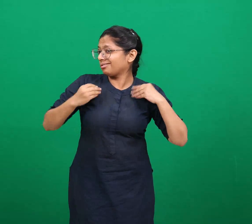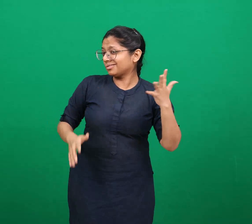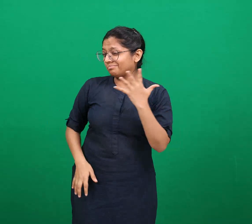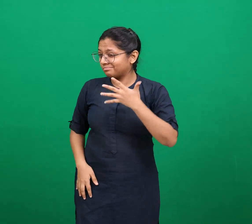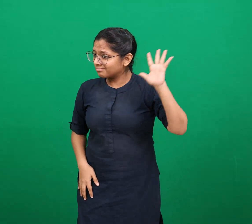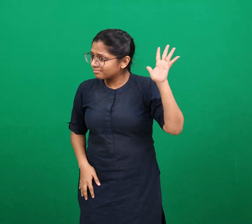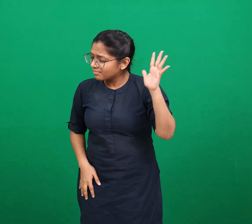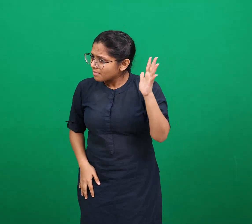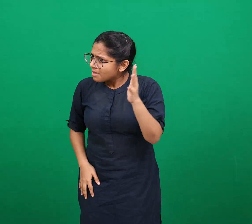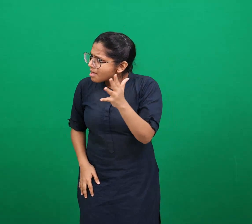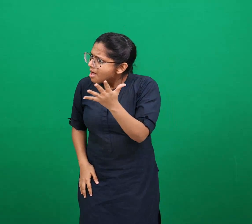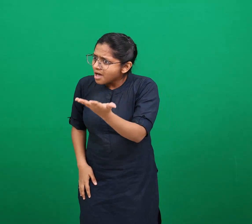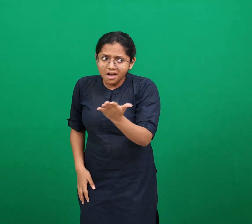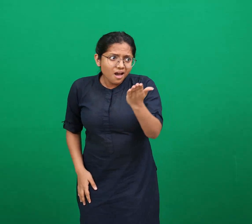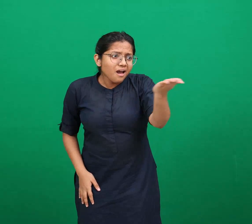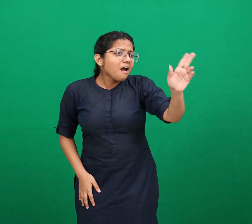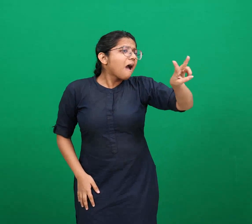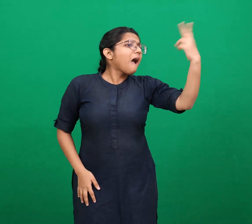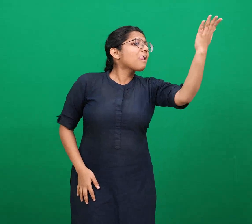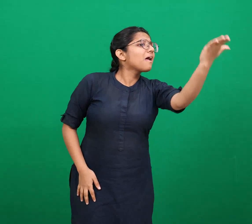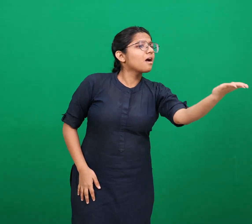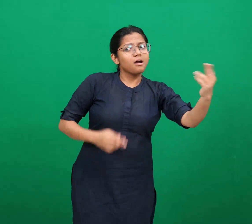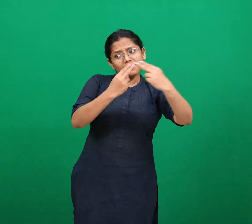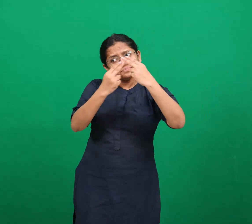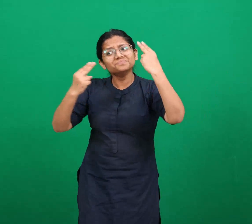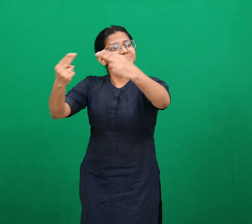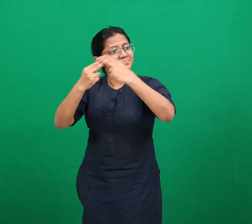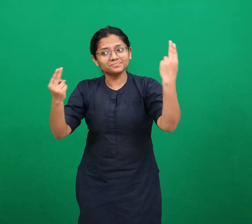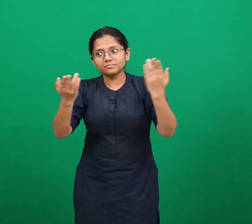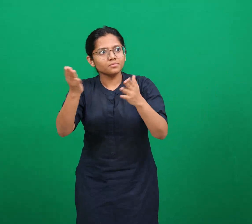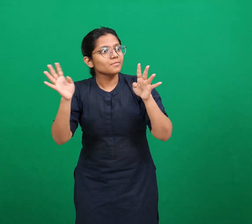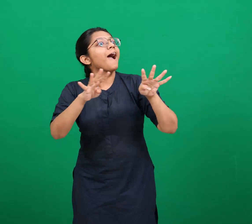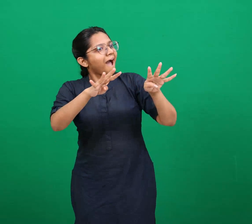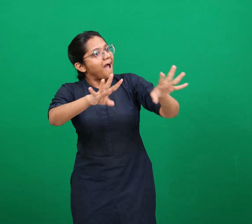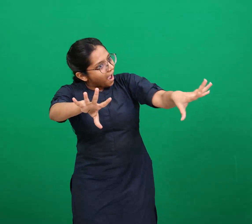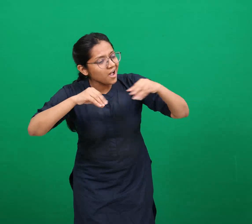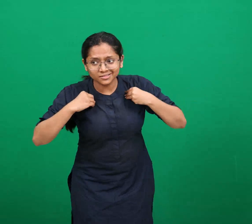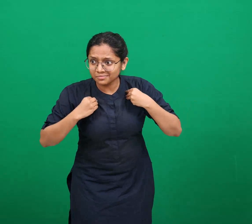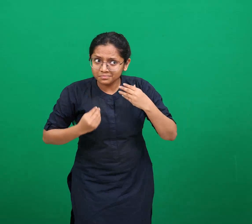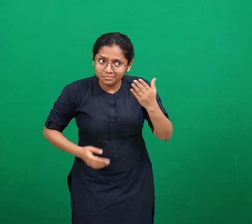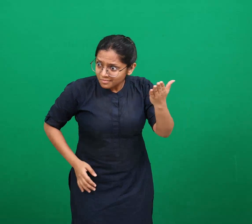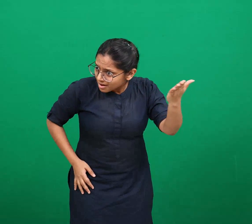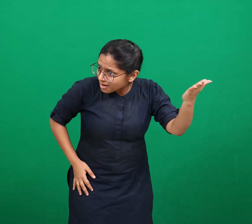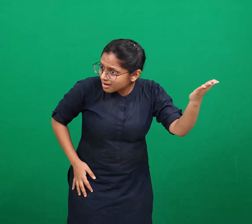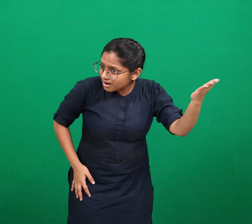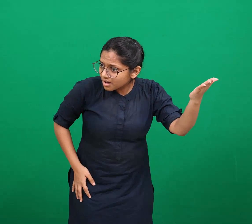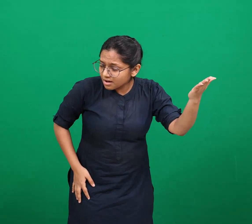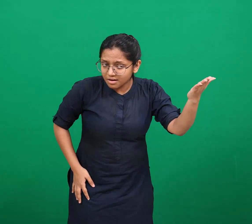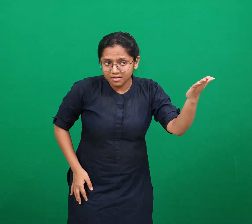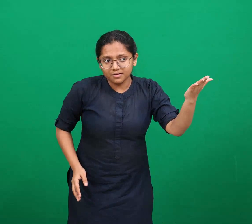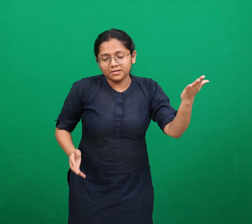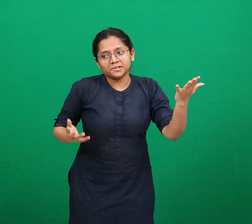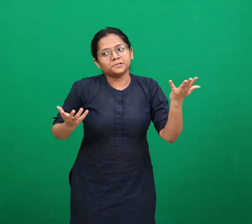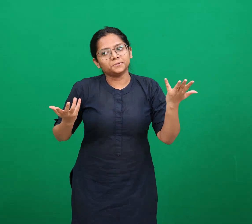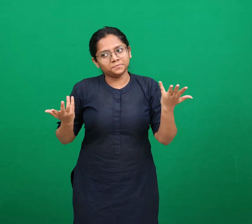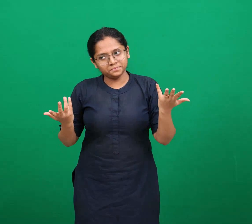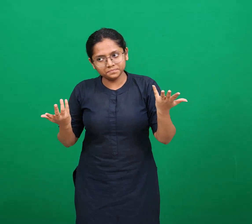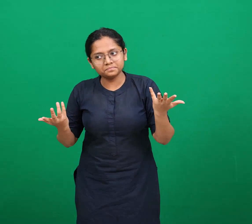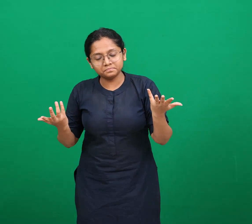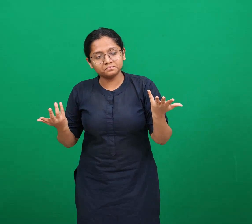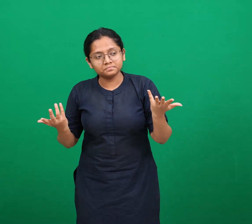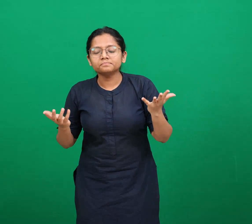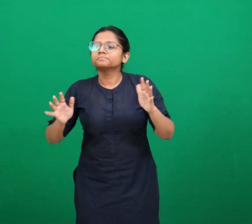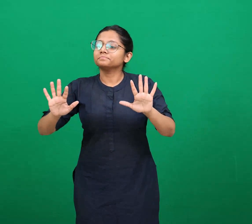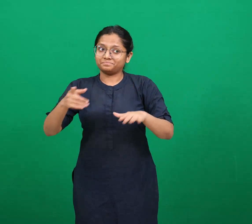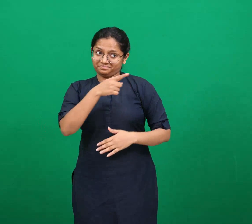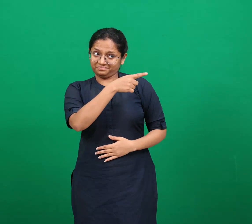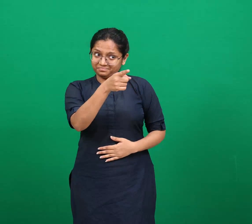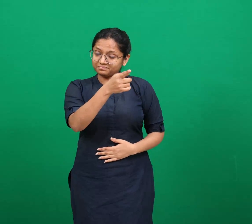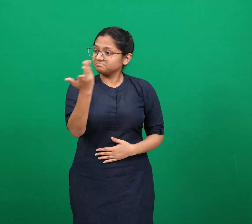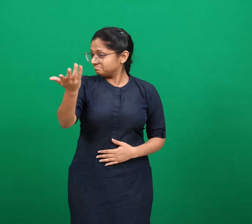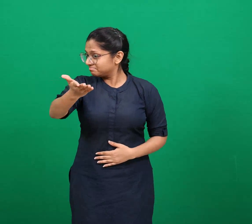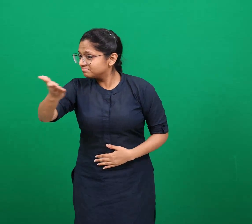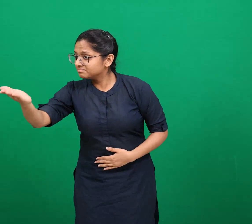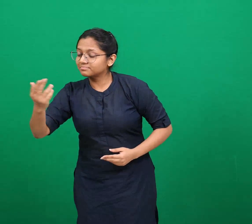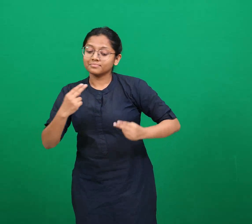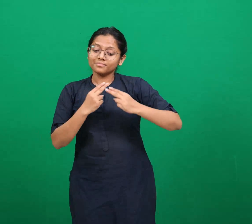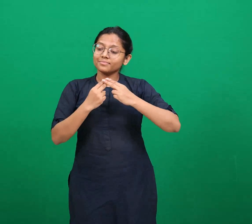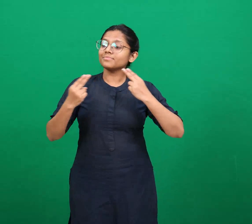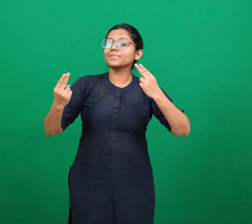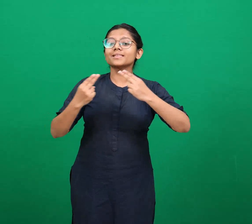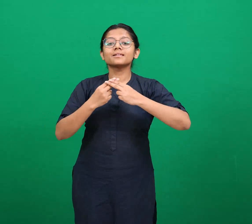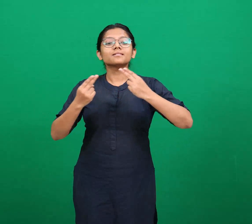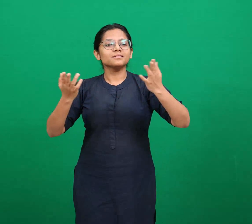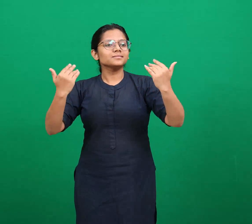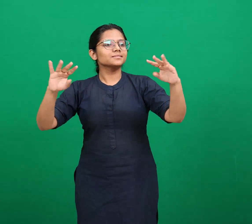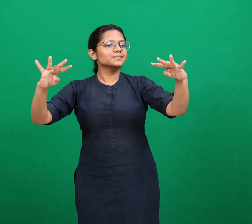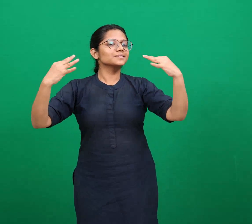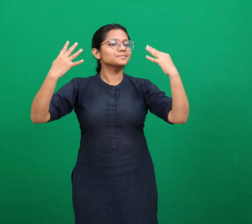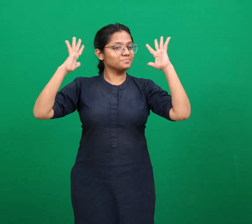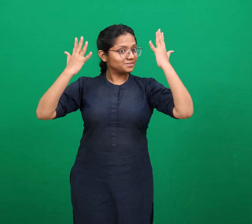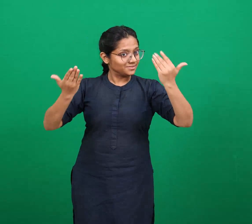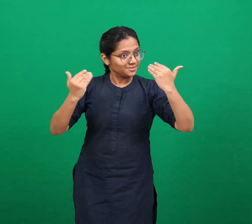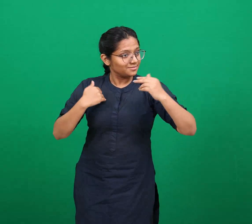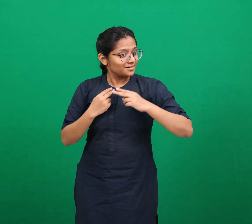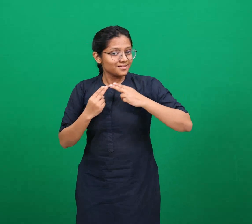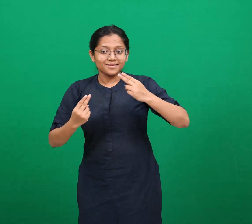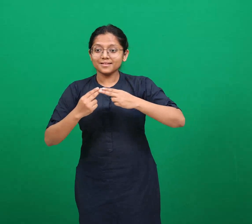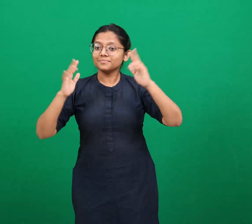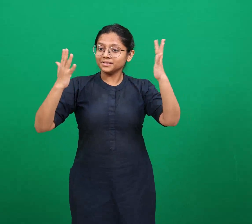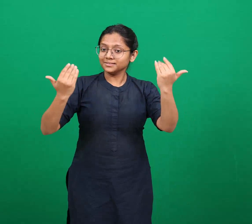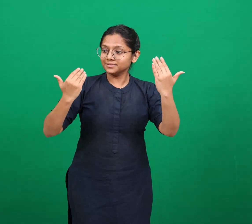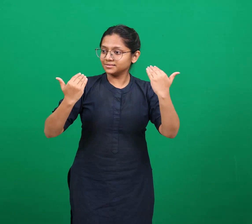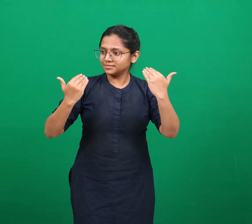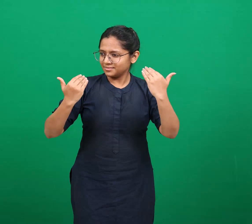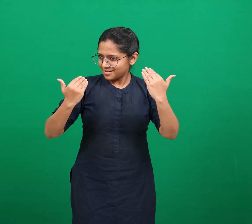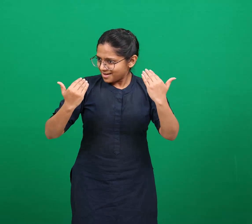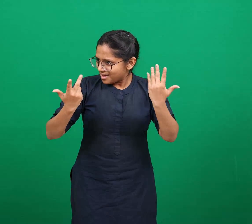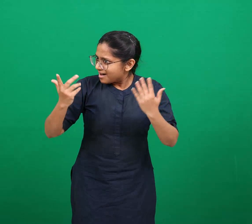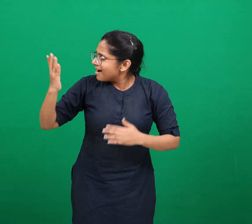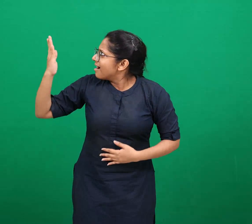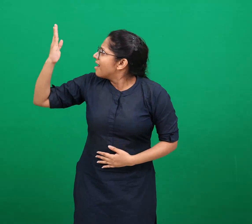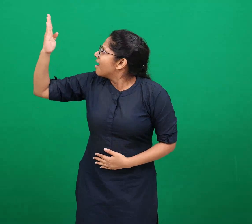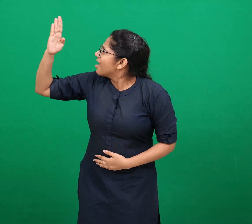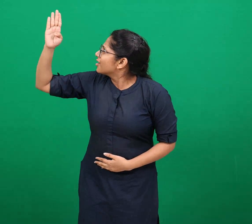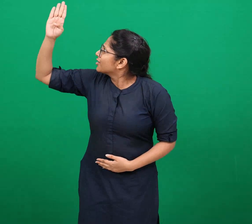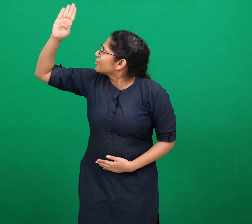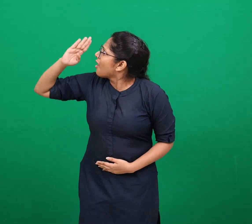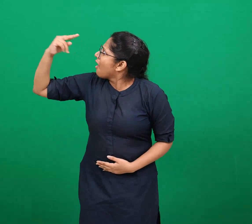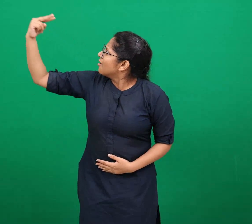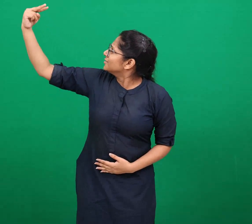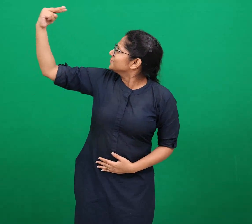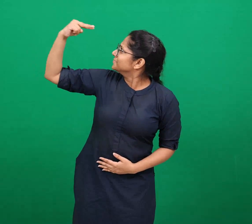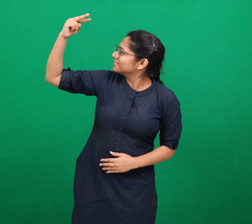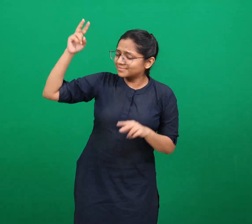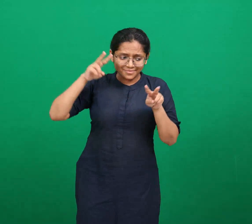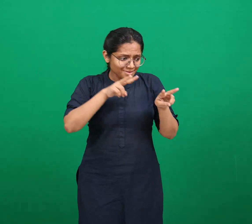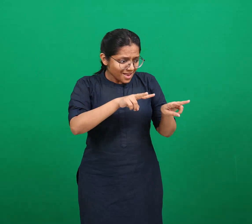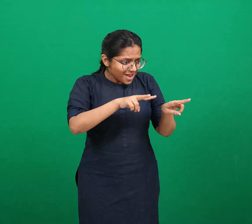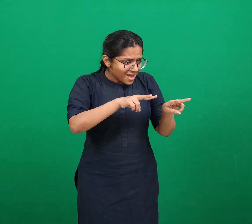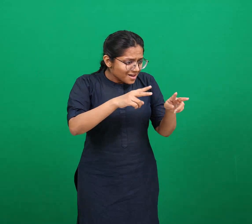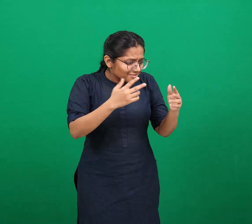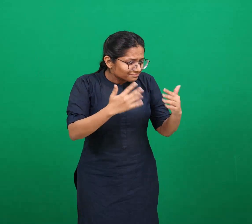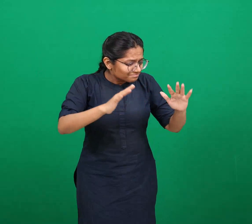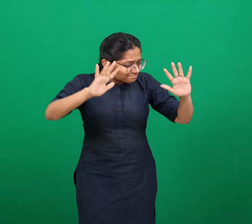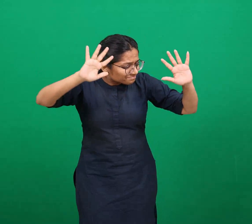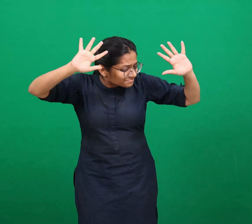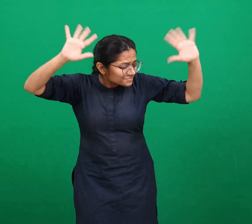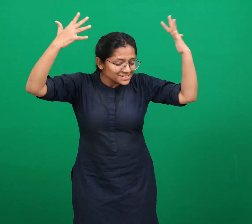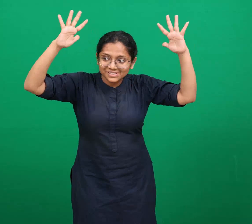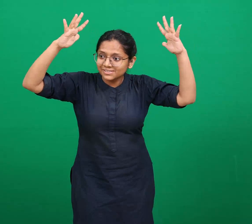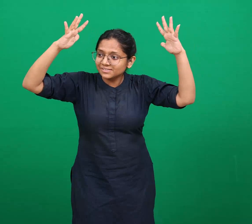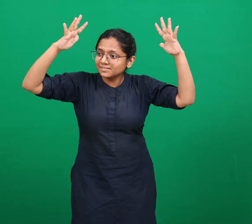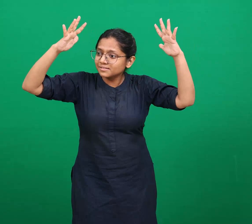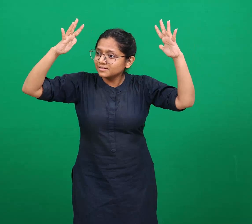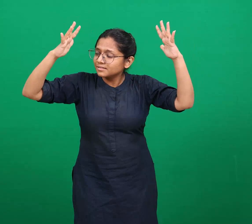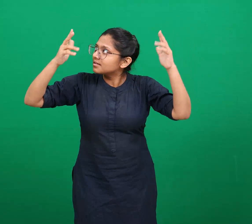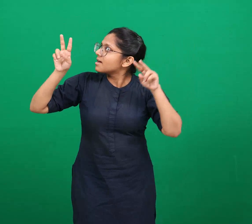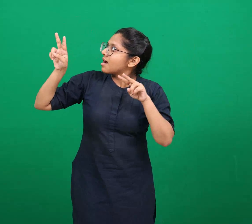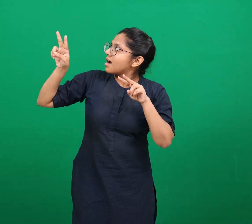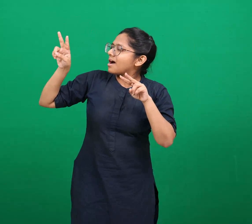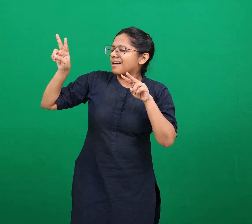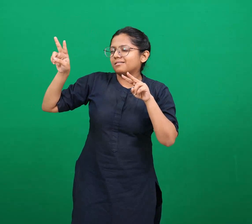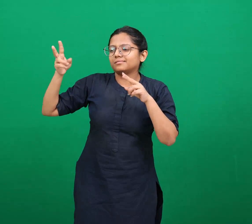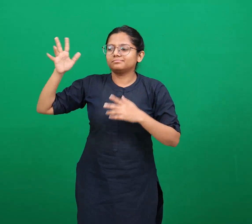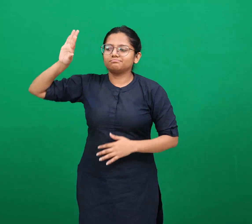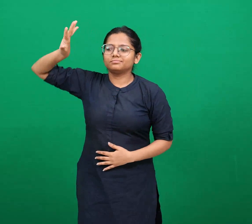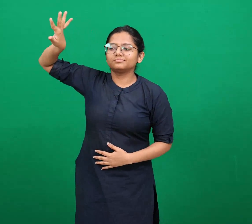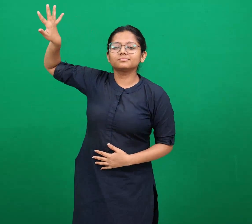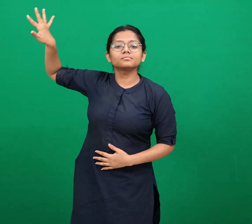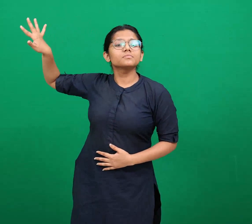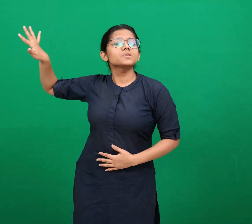but if someone else comes in his own name, you will receive him.